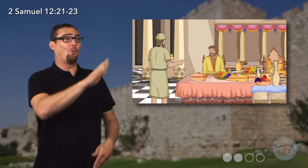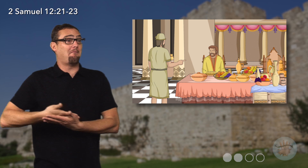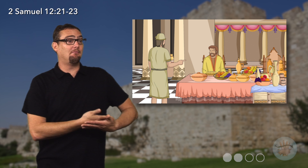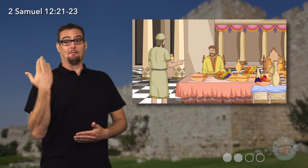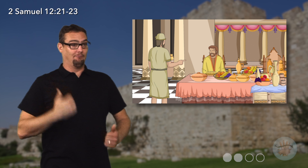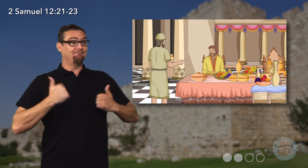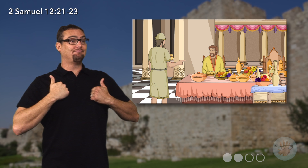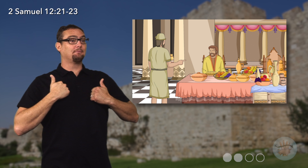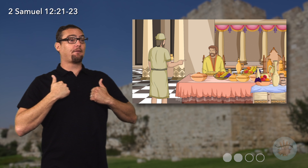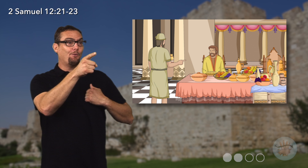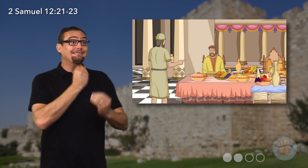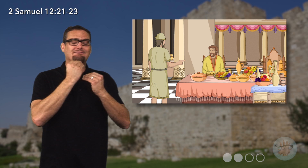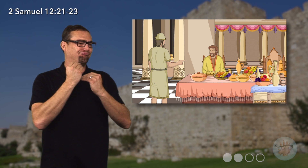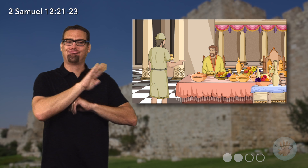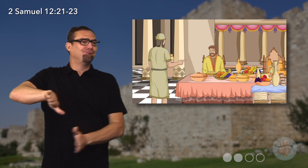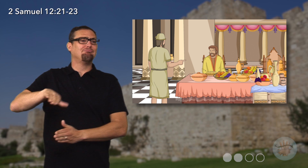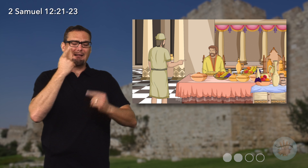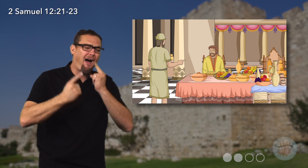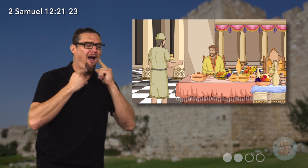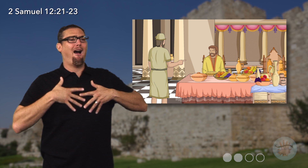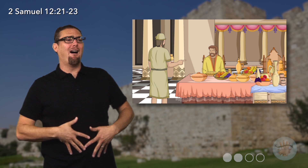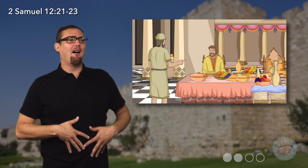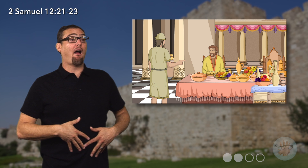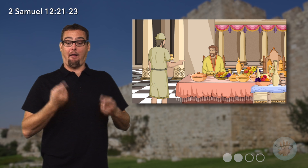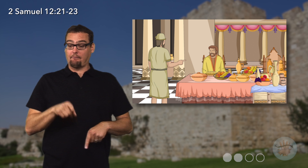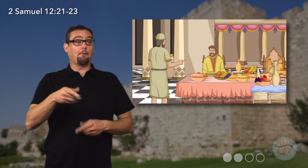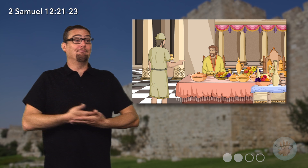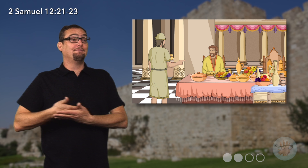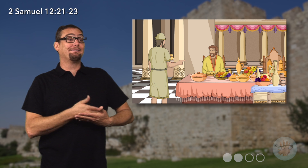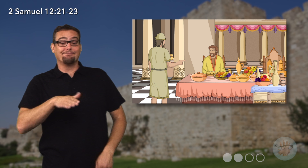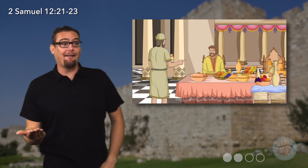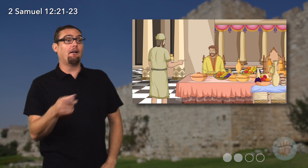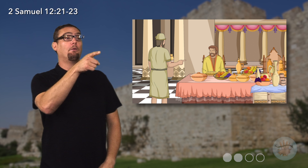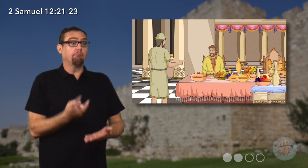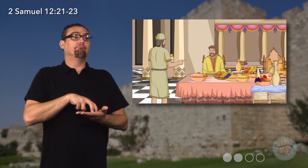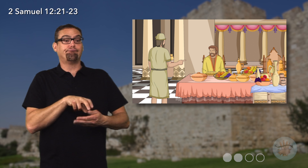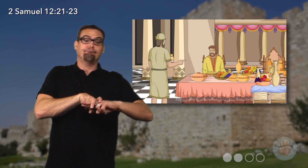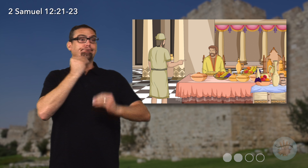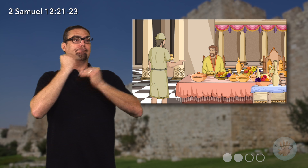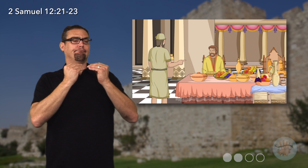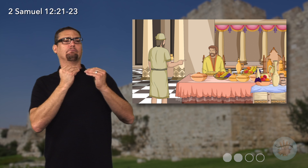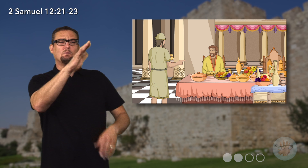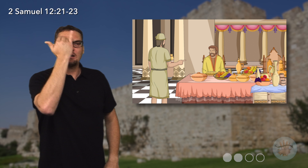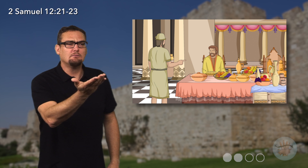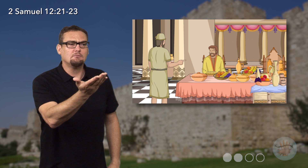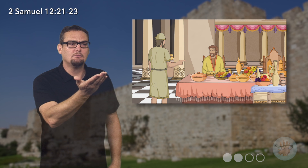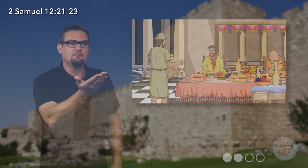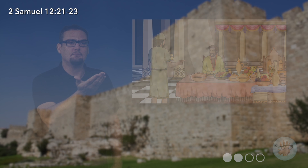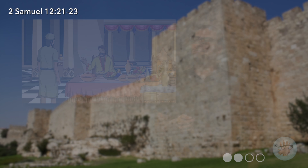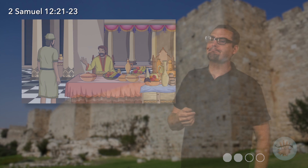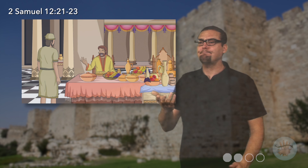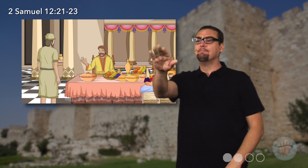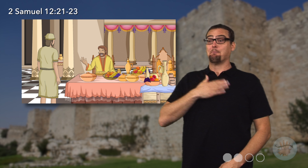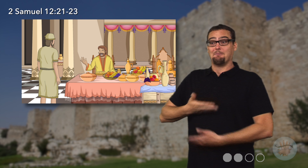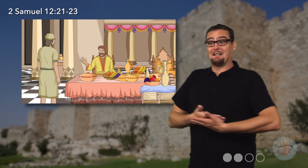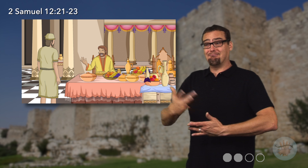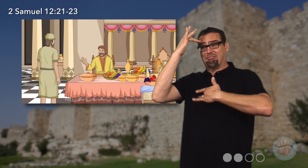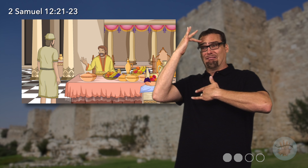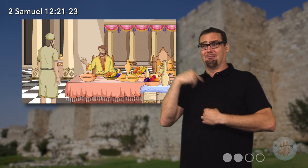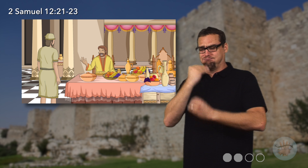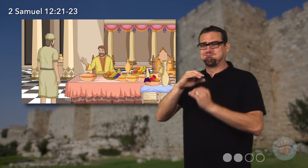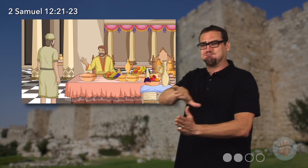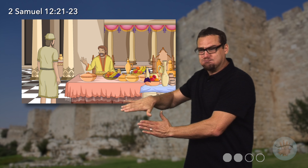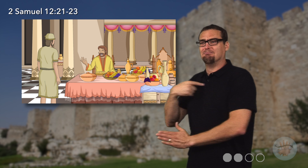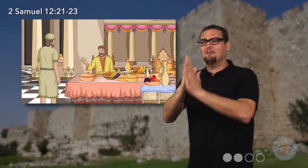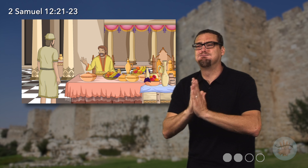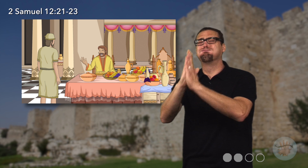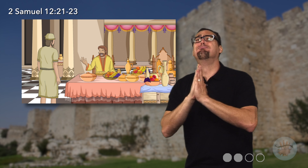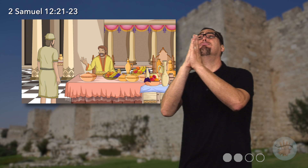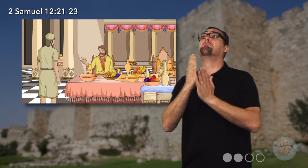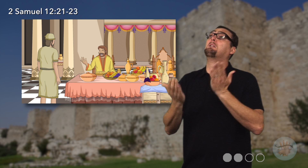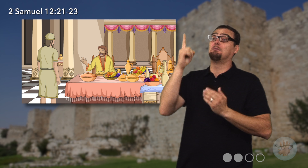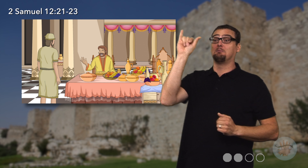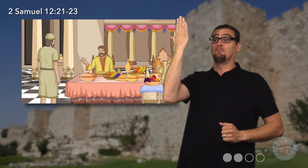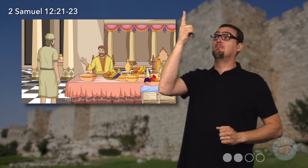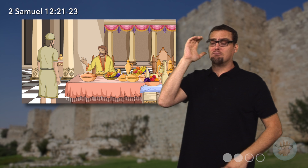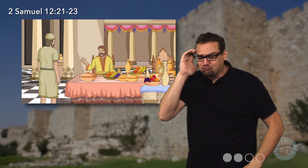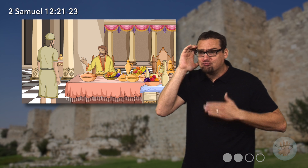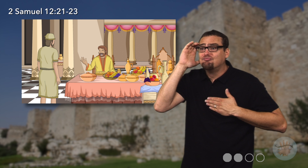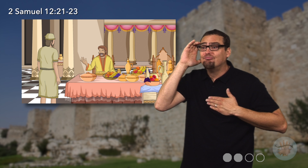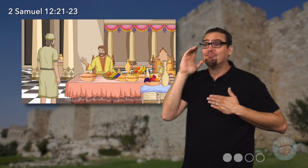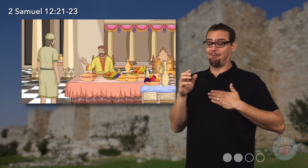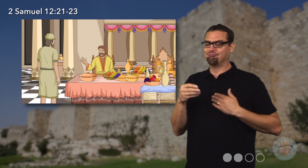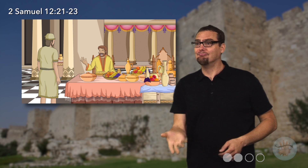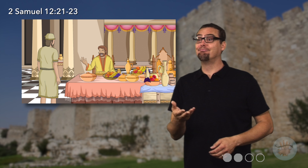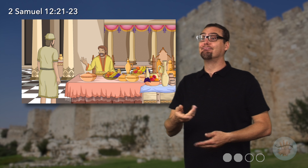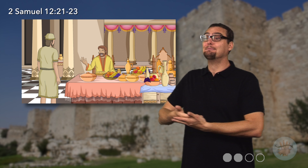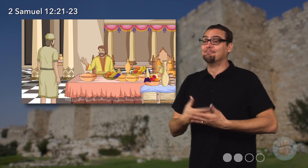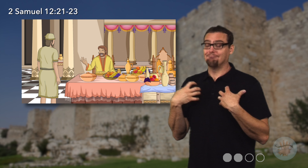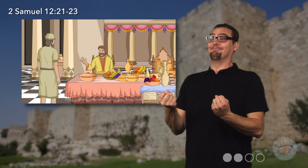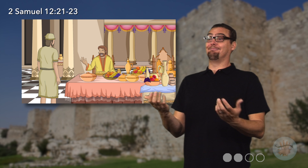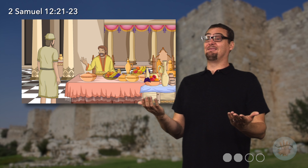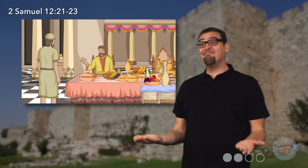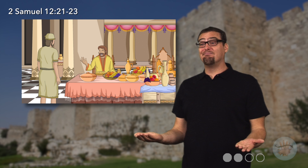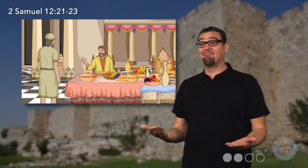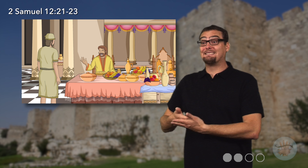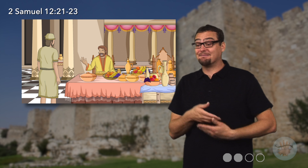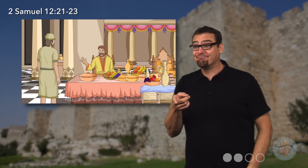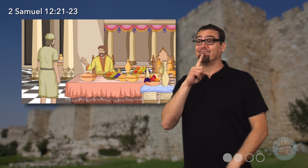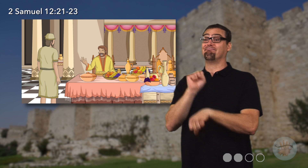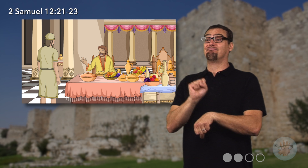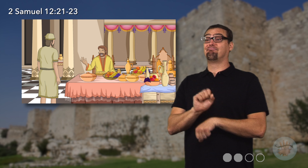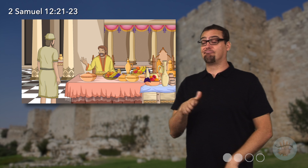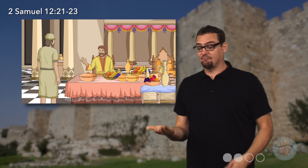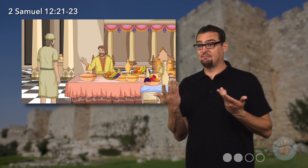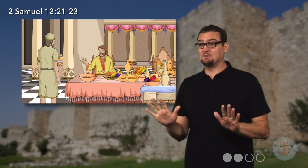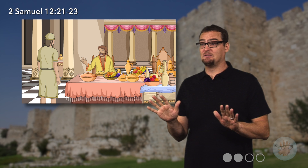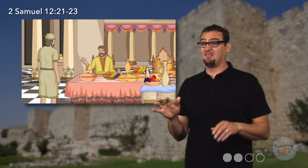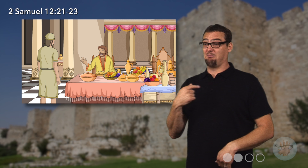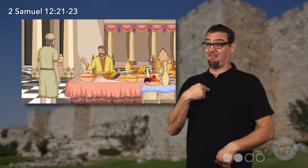“While the child was alive, you fasted and wept, but when he died, you got up and ate.”